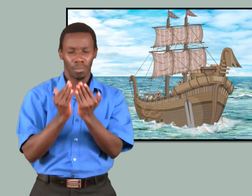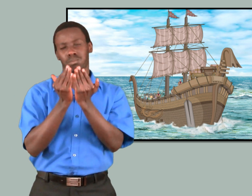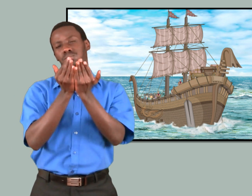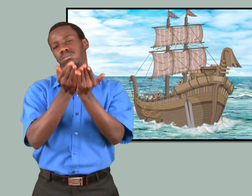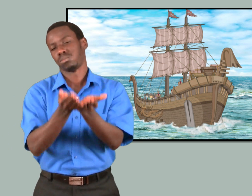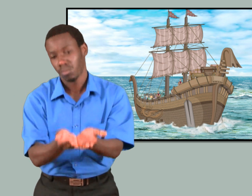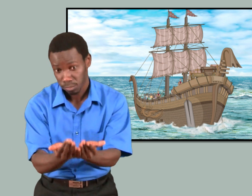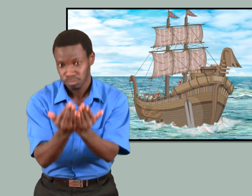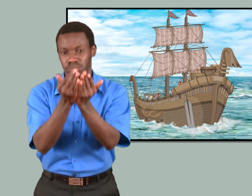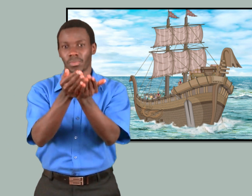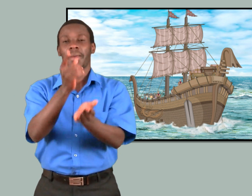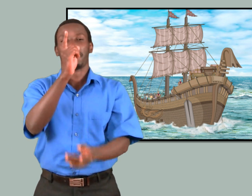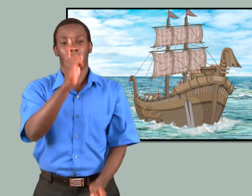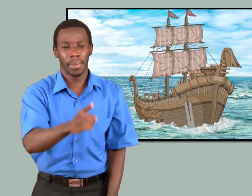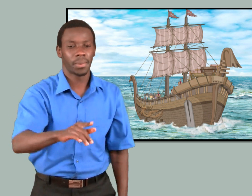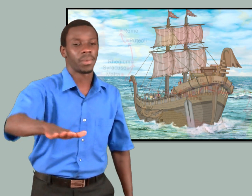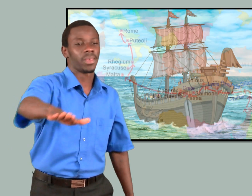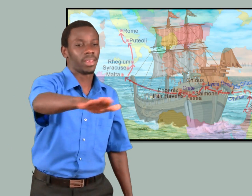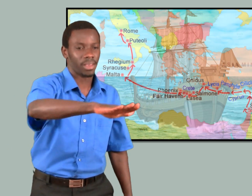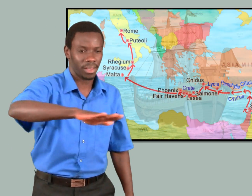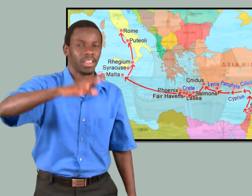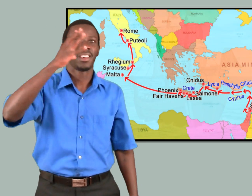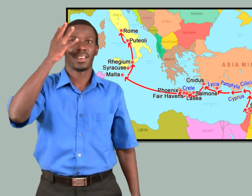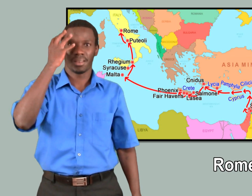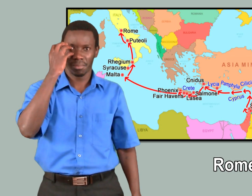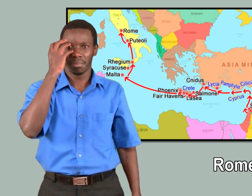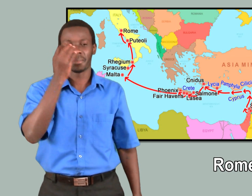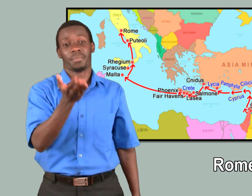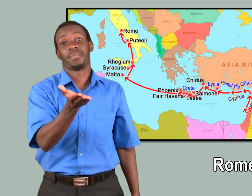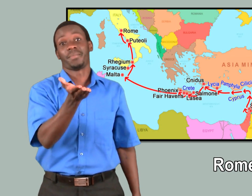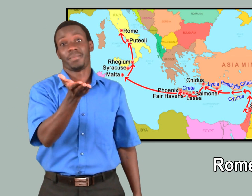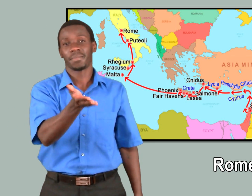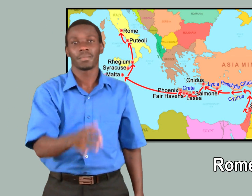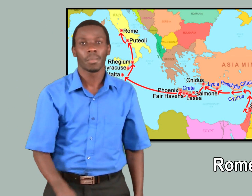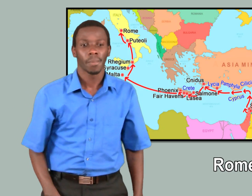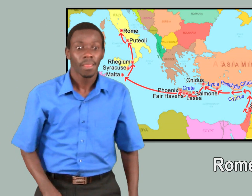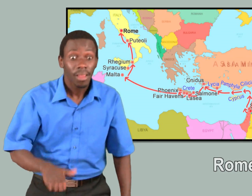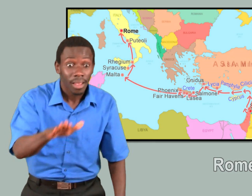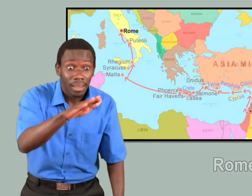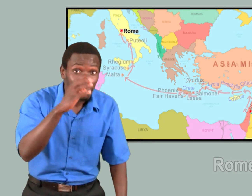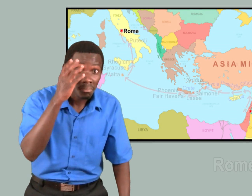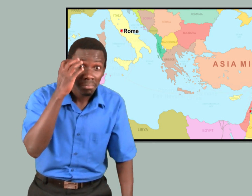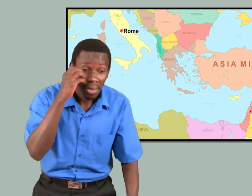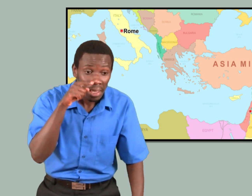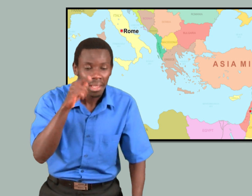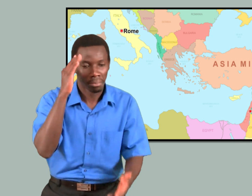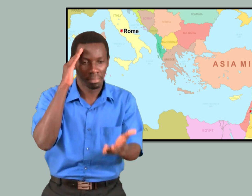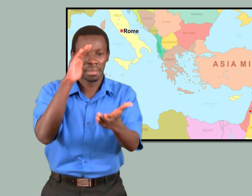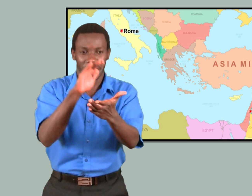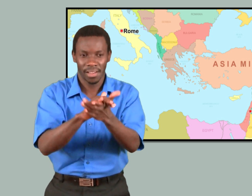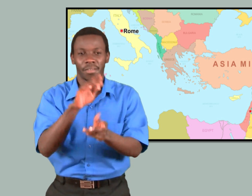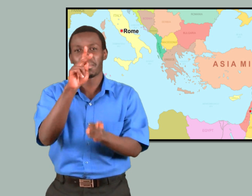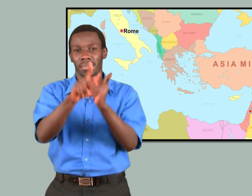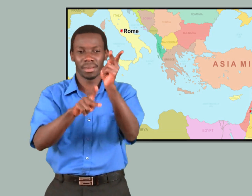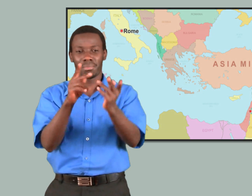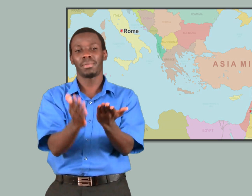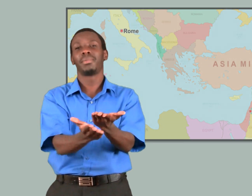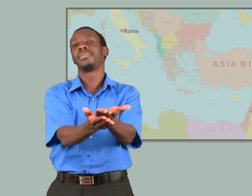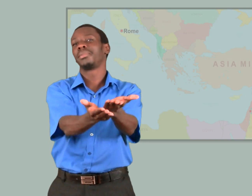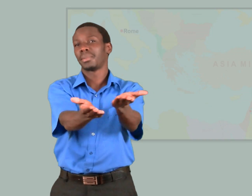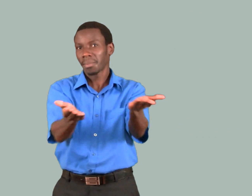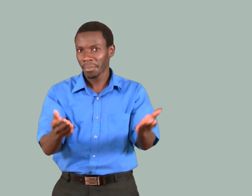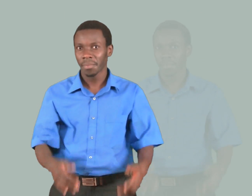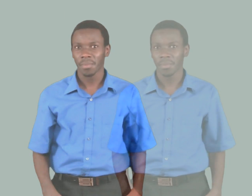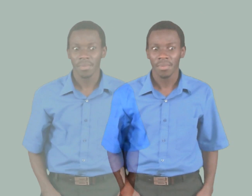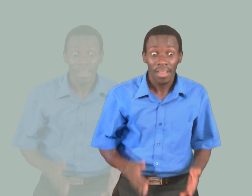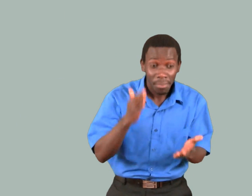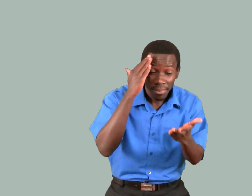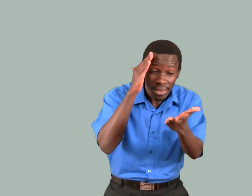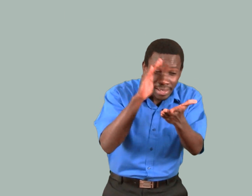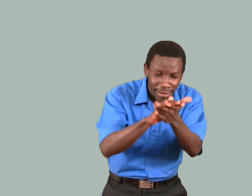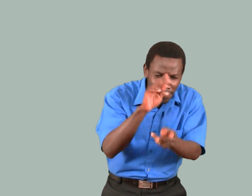And so we came to Rome.